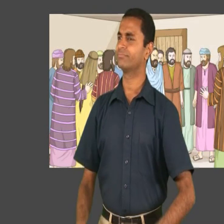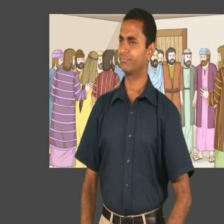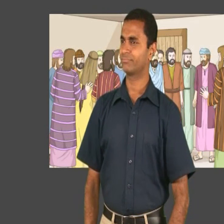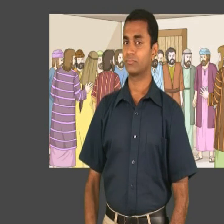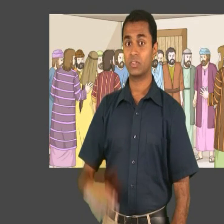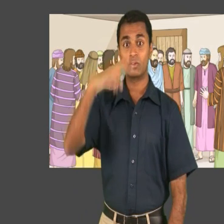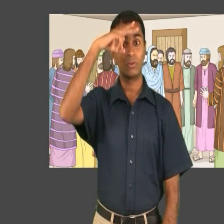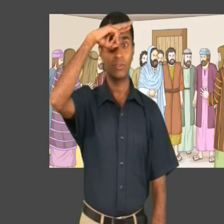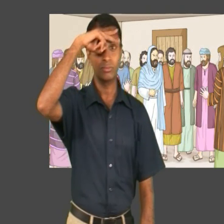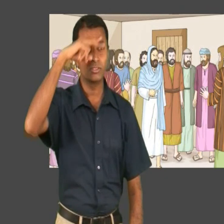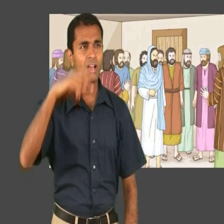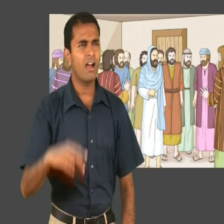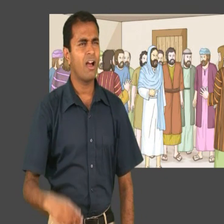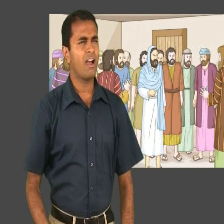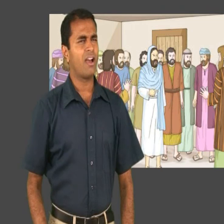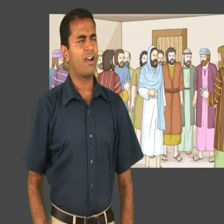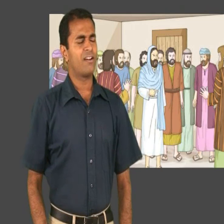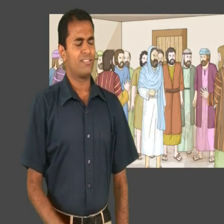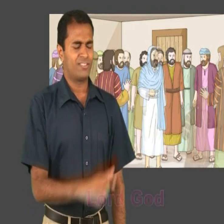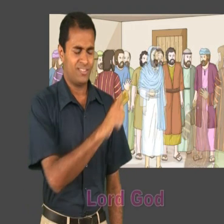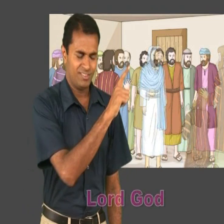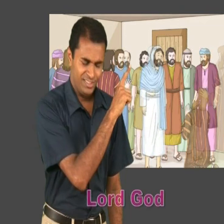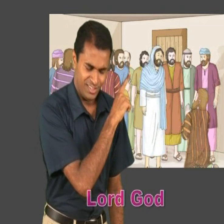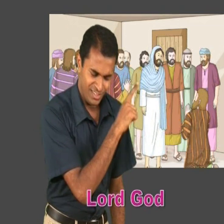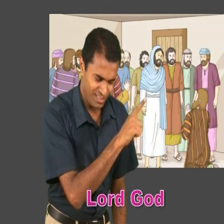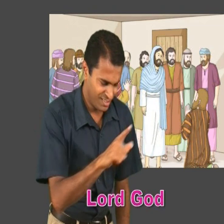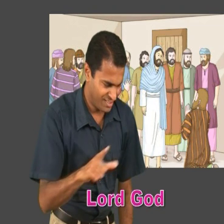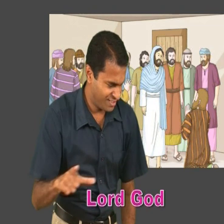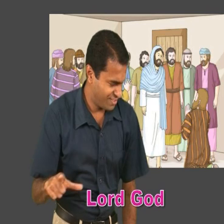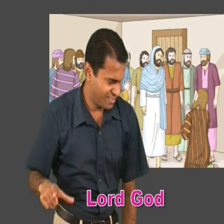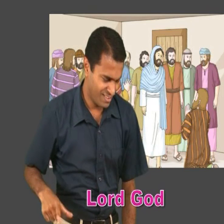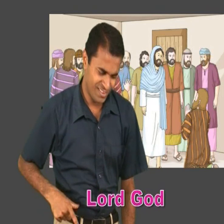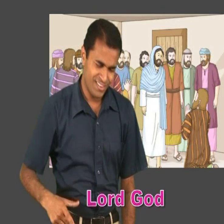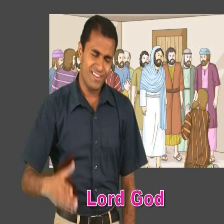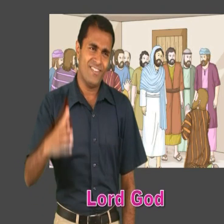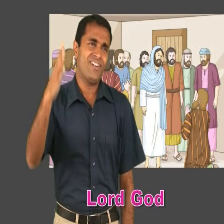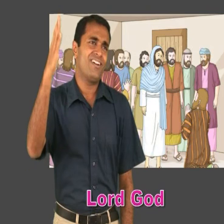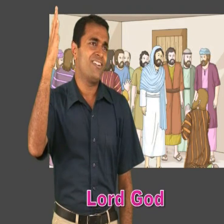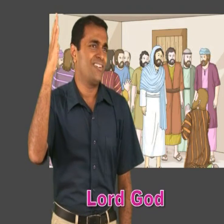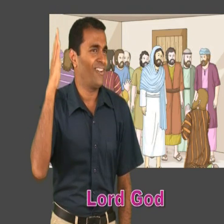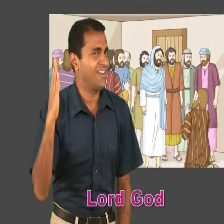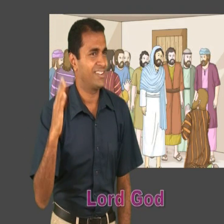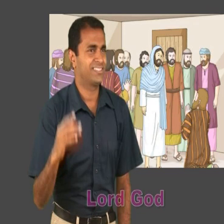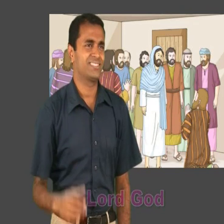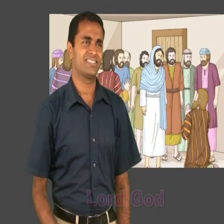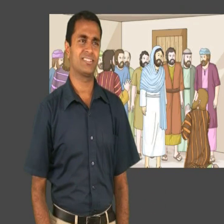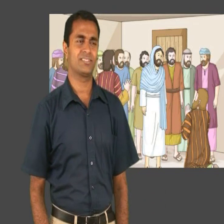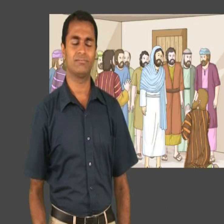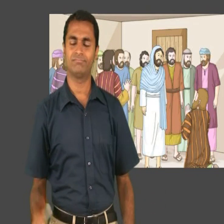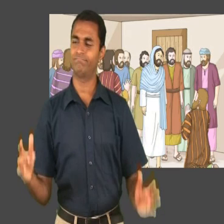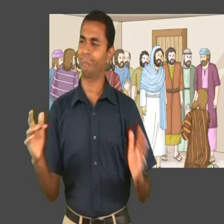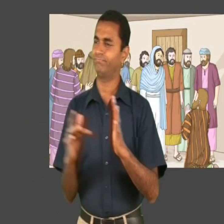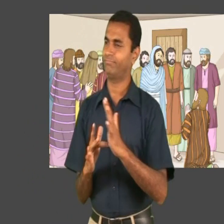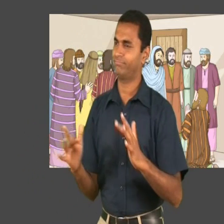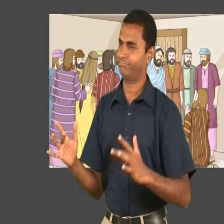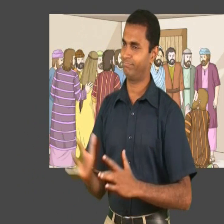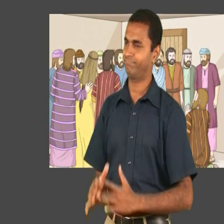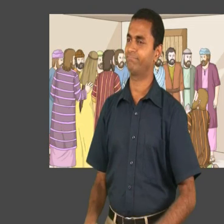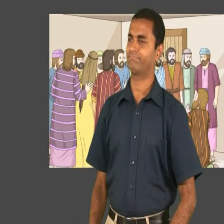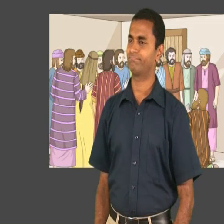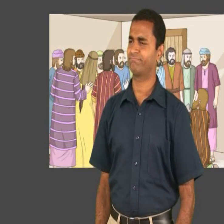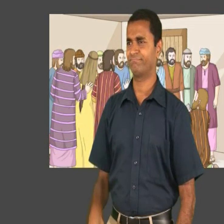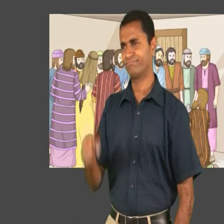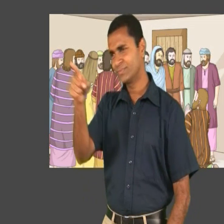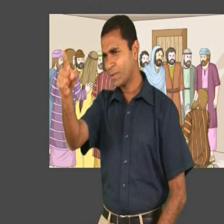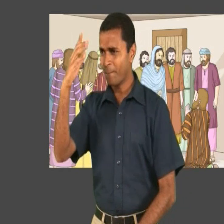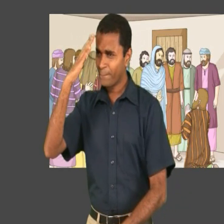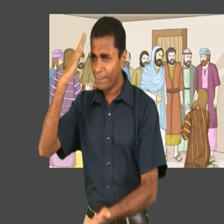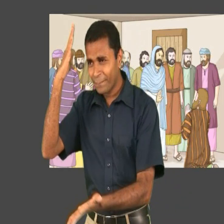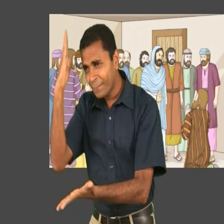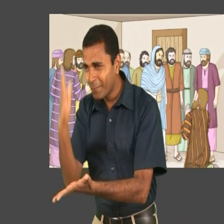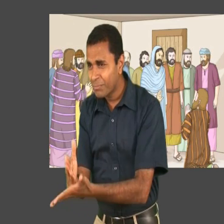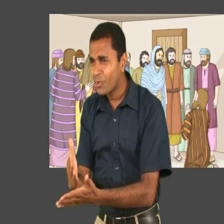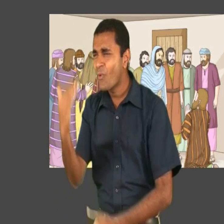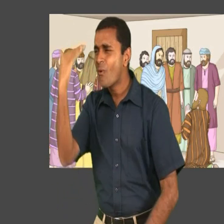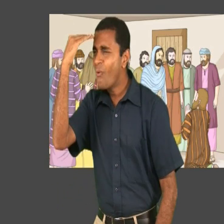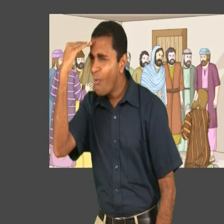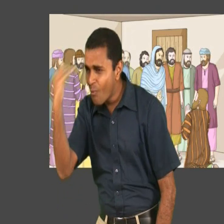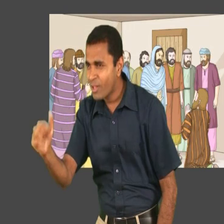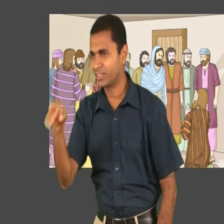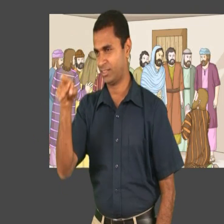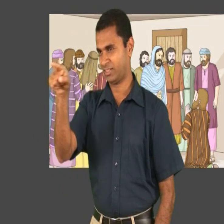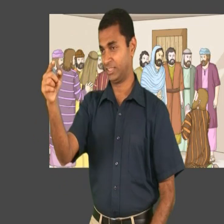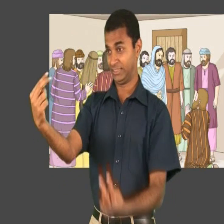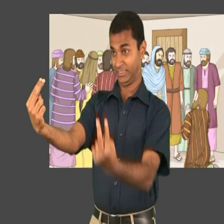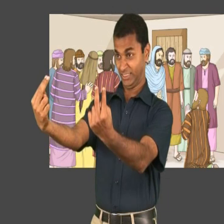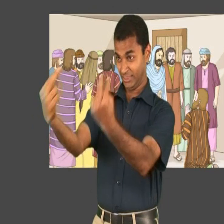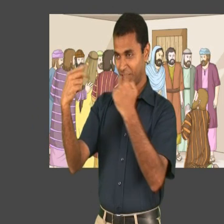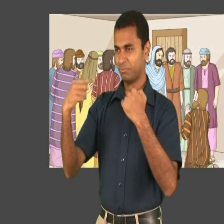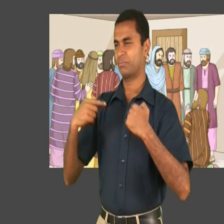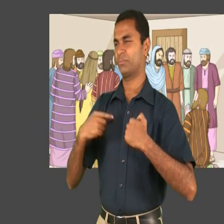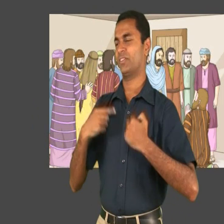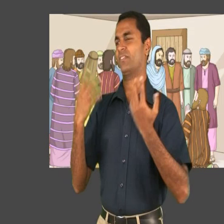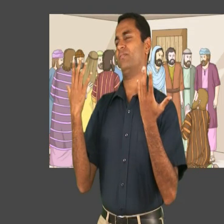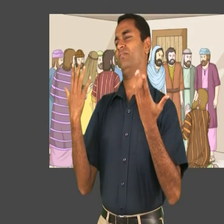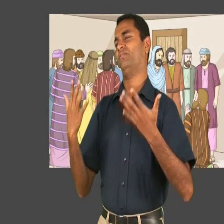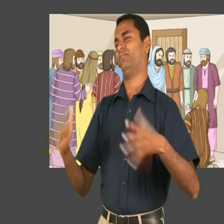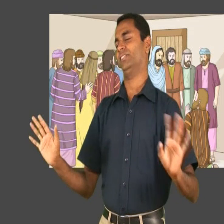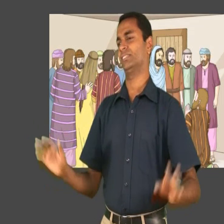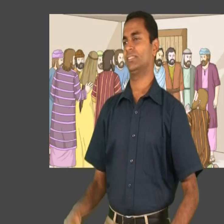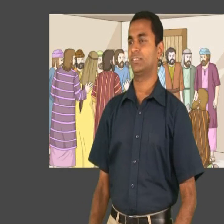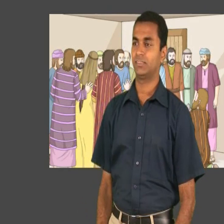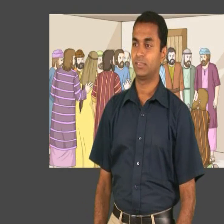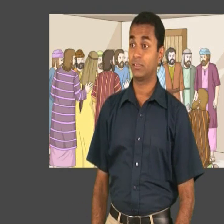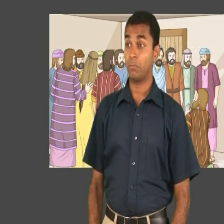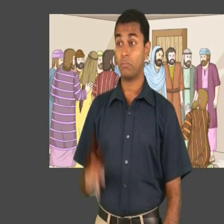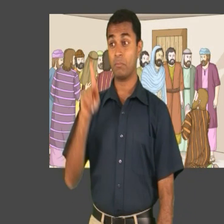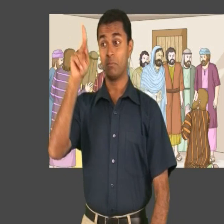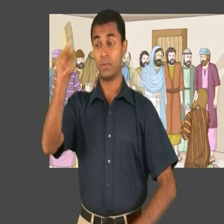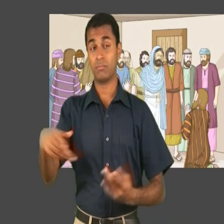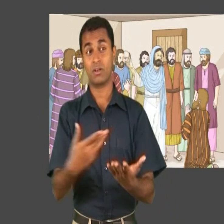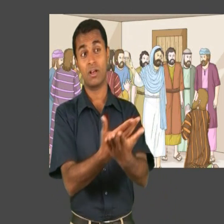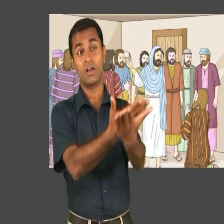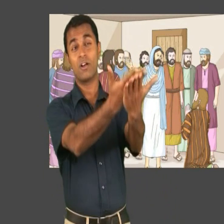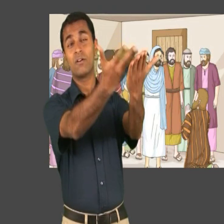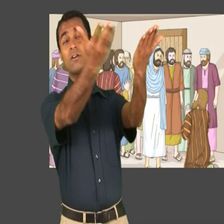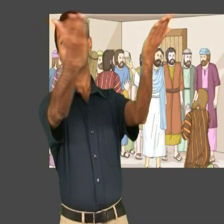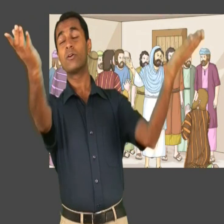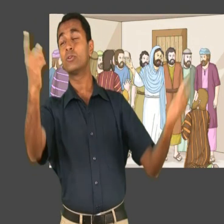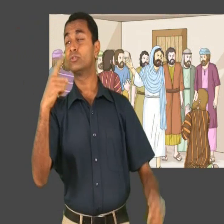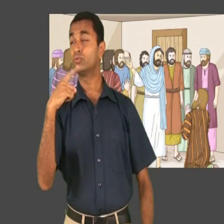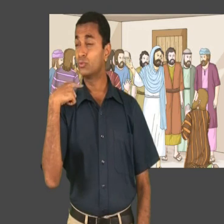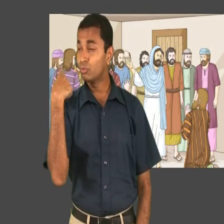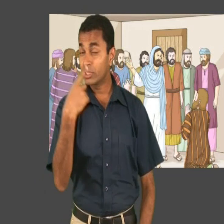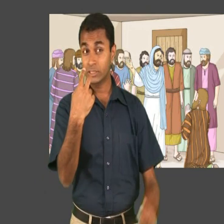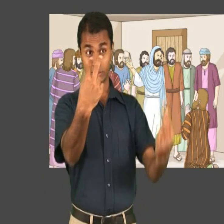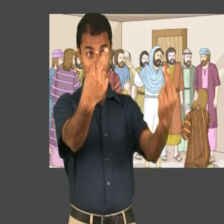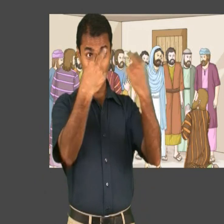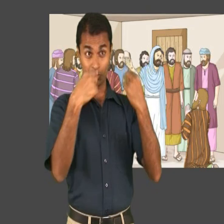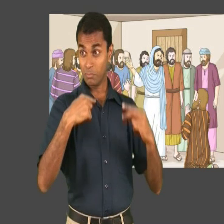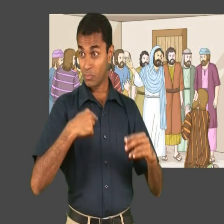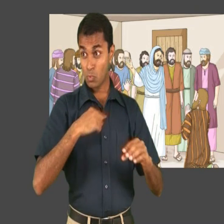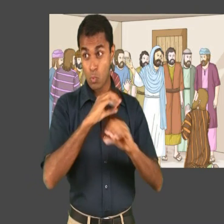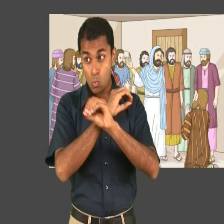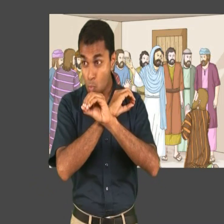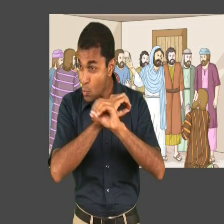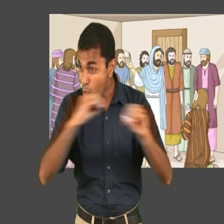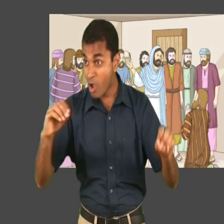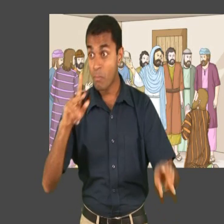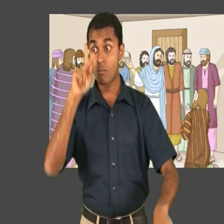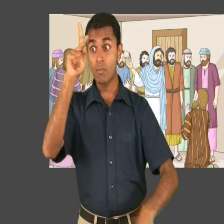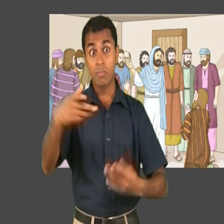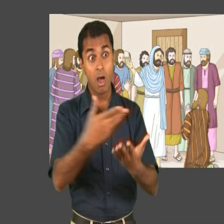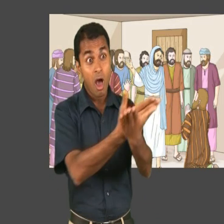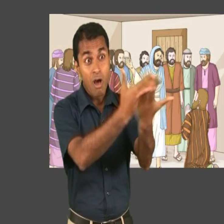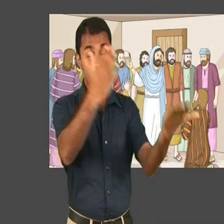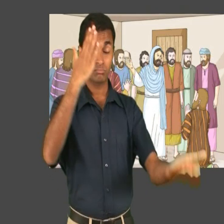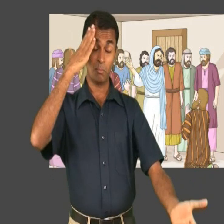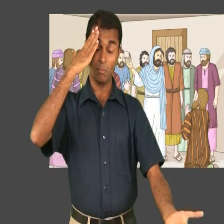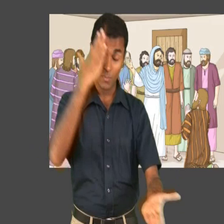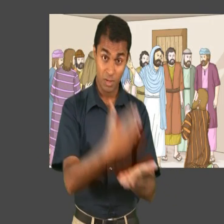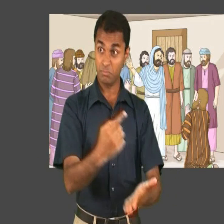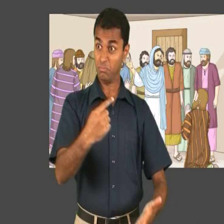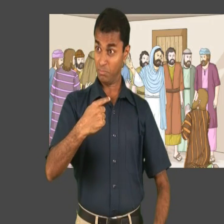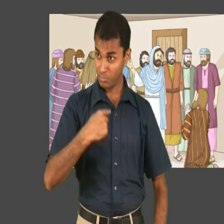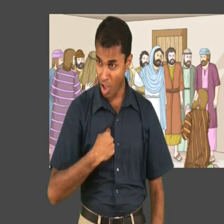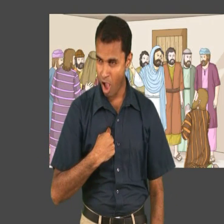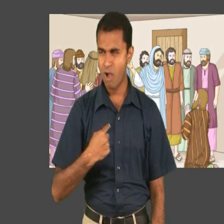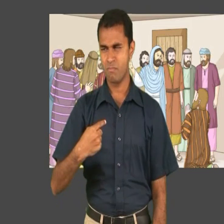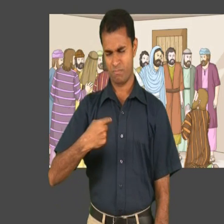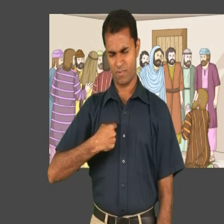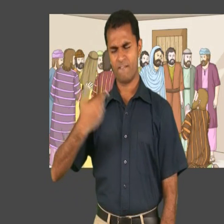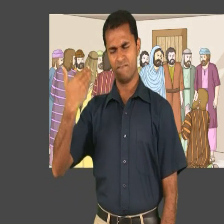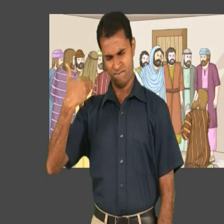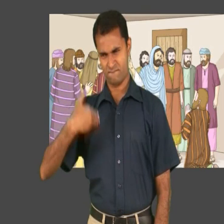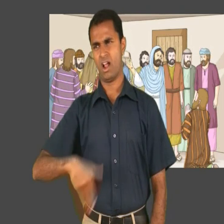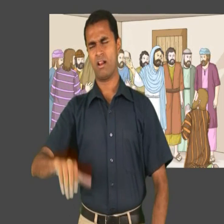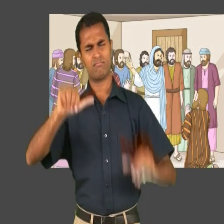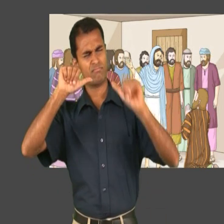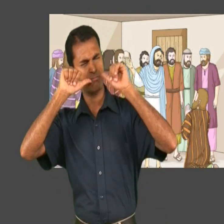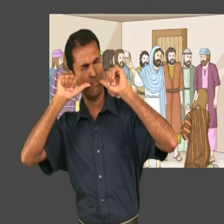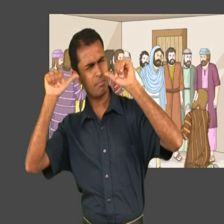Thomas replied, “My Lord and my God!” Jesus said to him, “Because you have seen Me, you have believed;